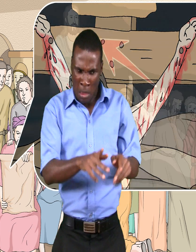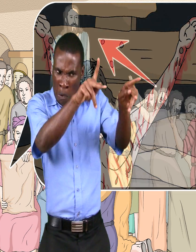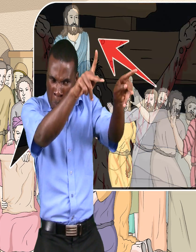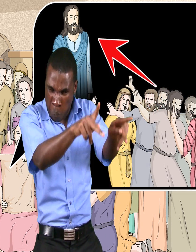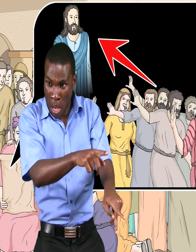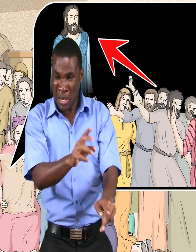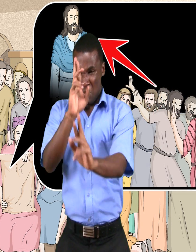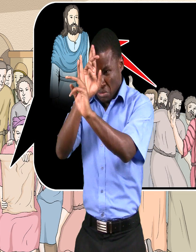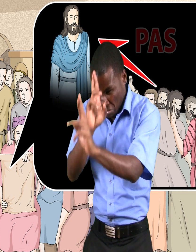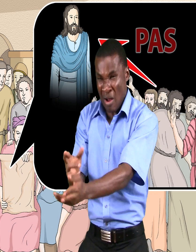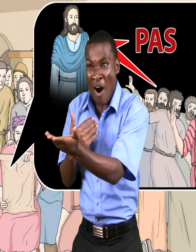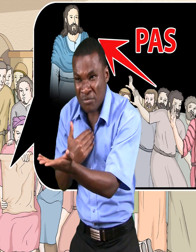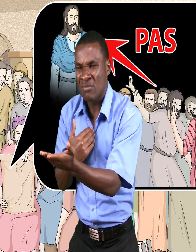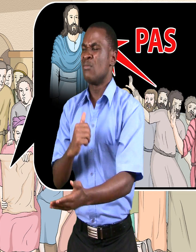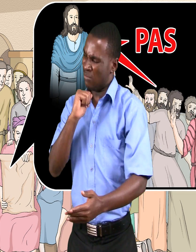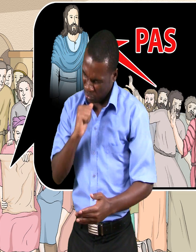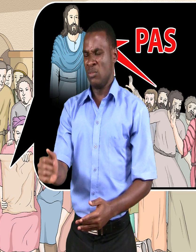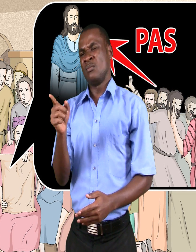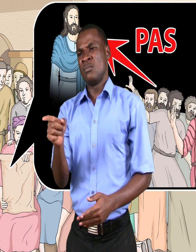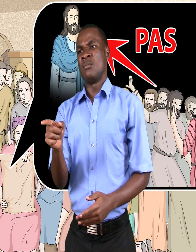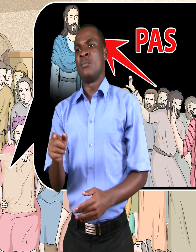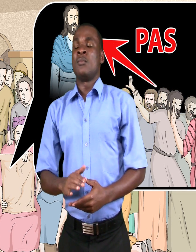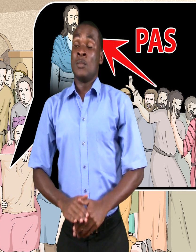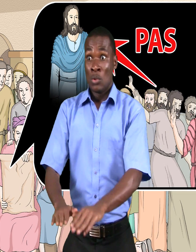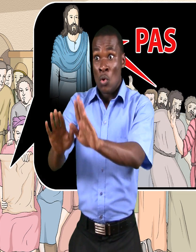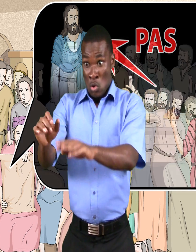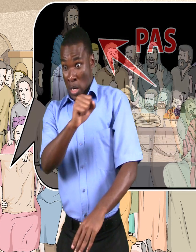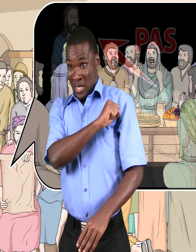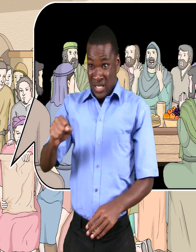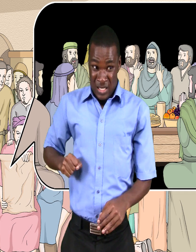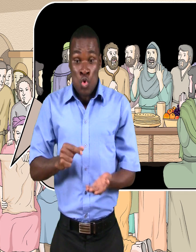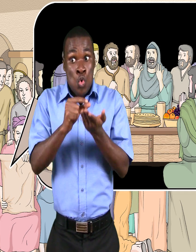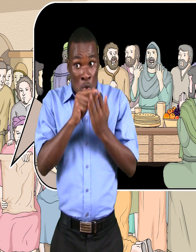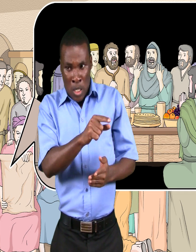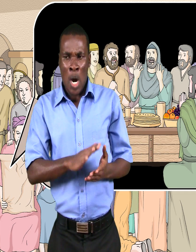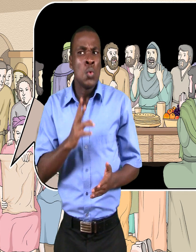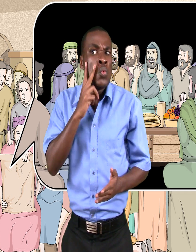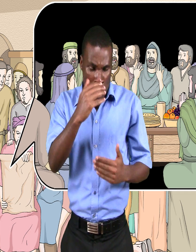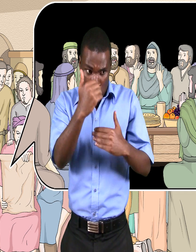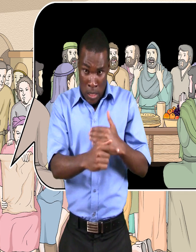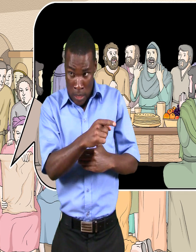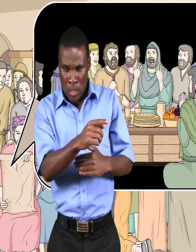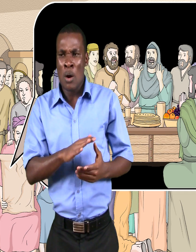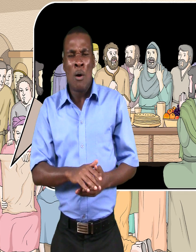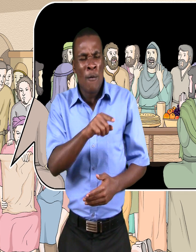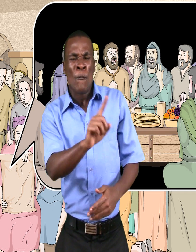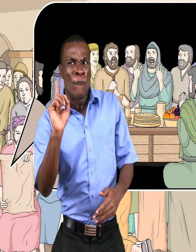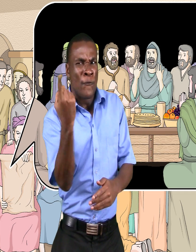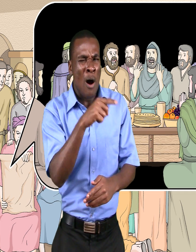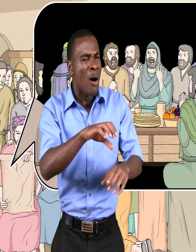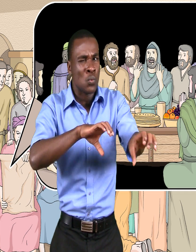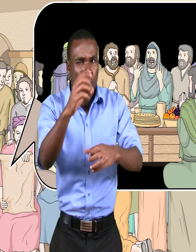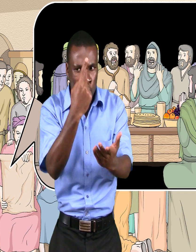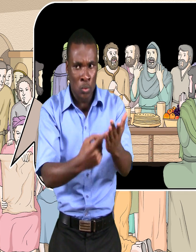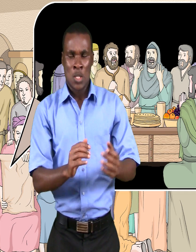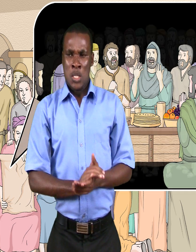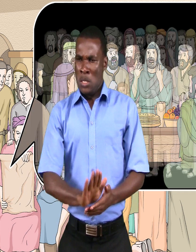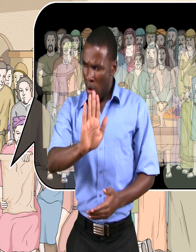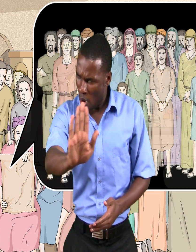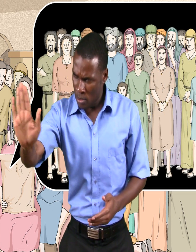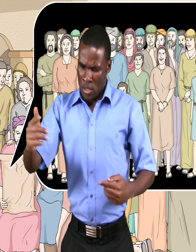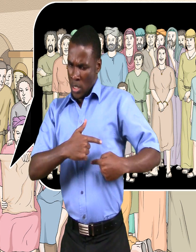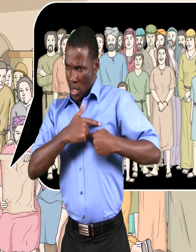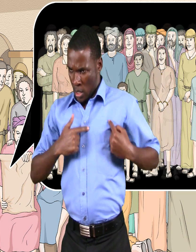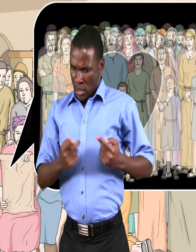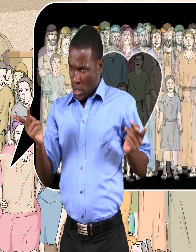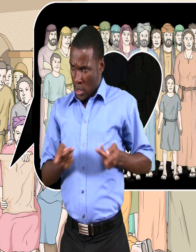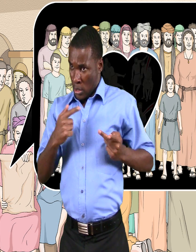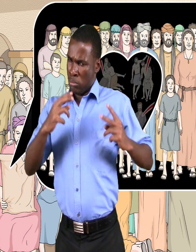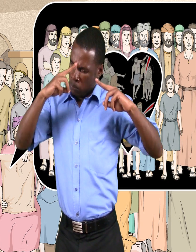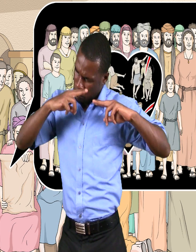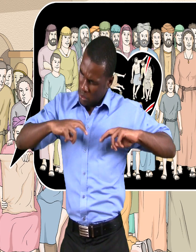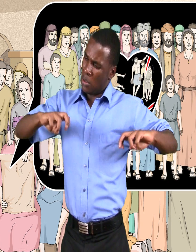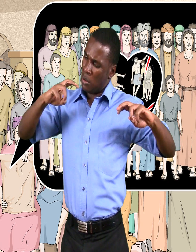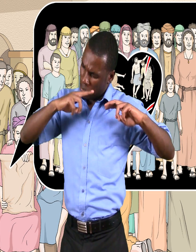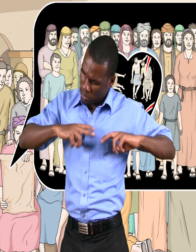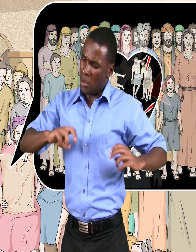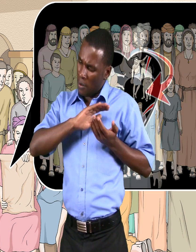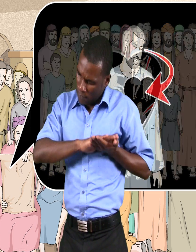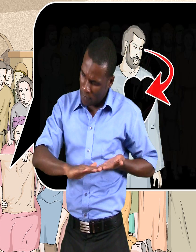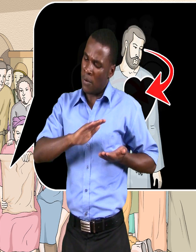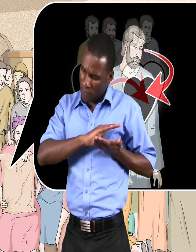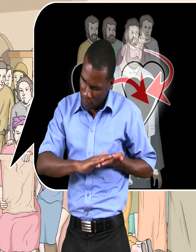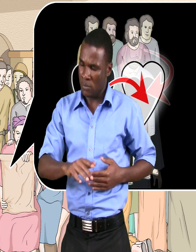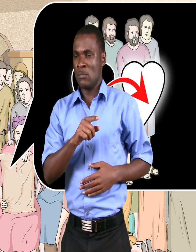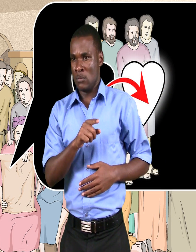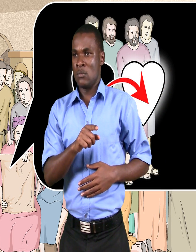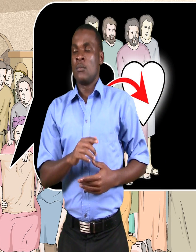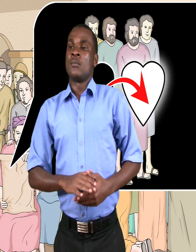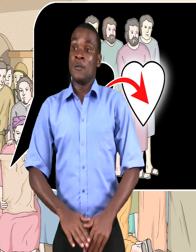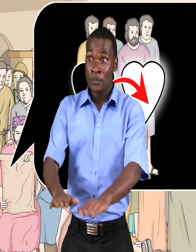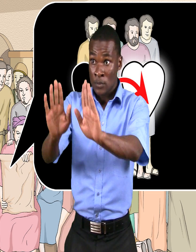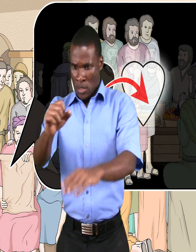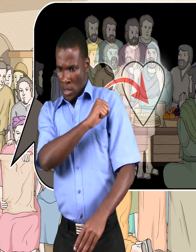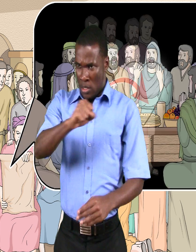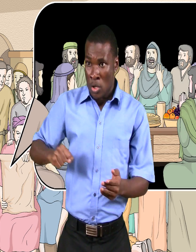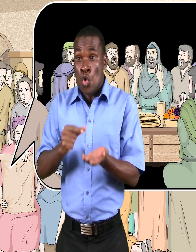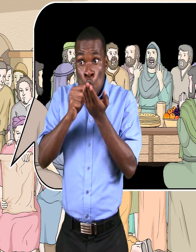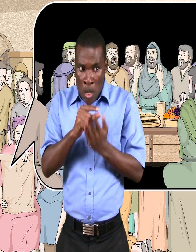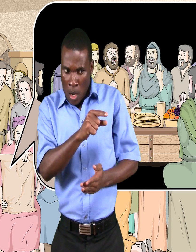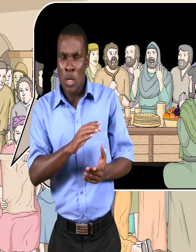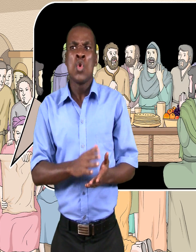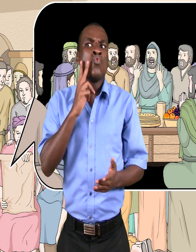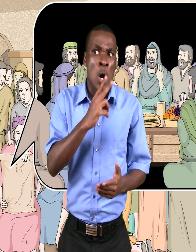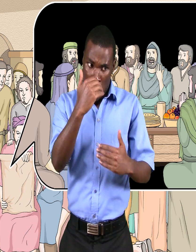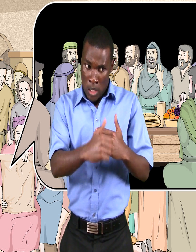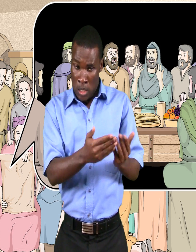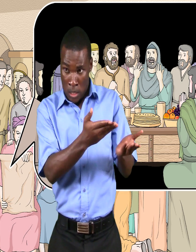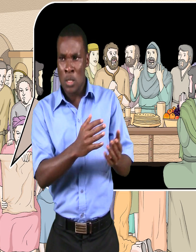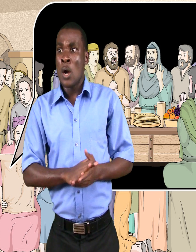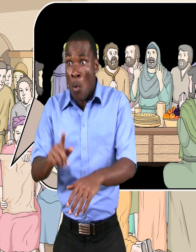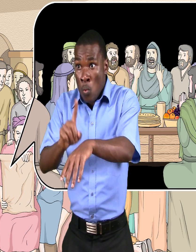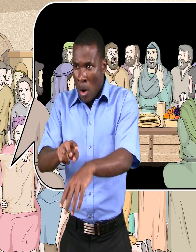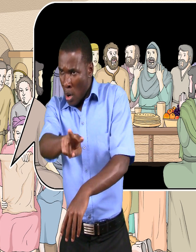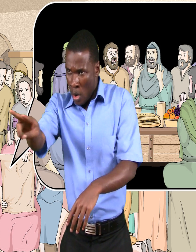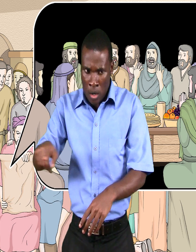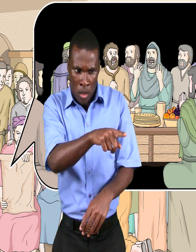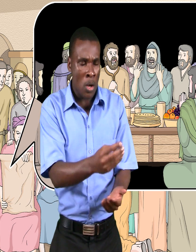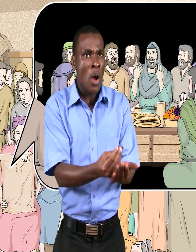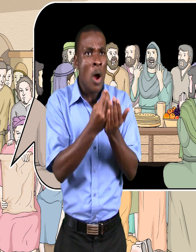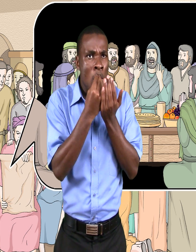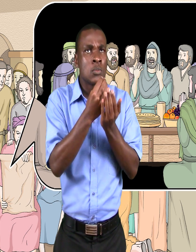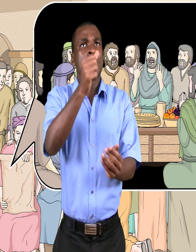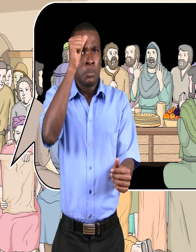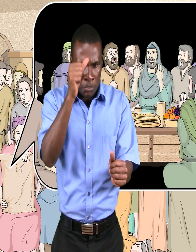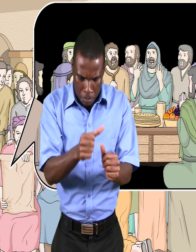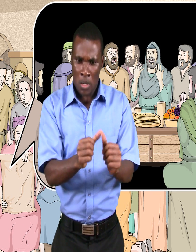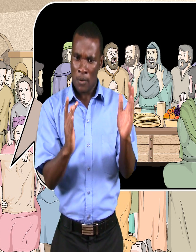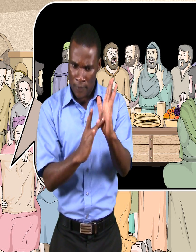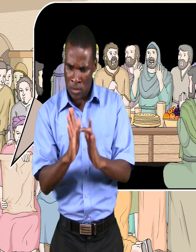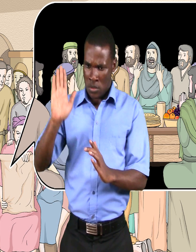Each one must examine himself before he eats of the bread and drinks of the cup.